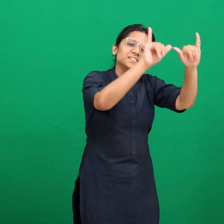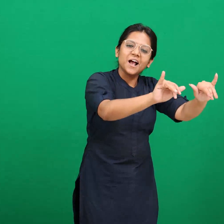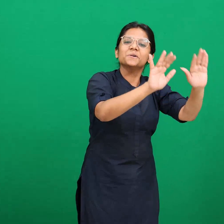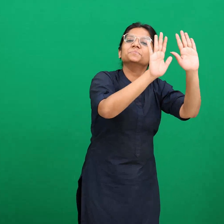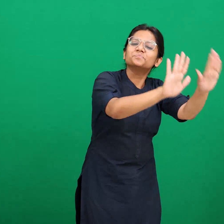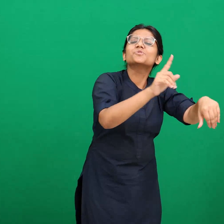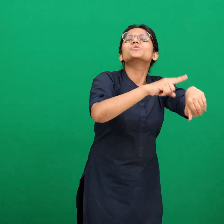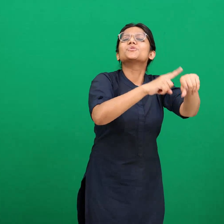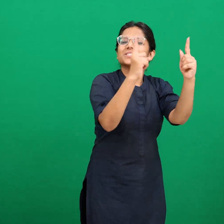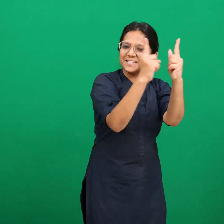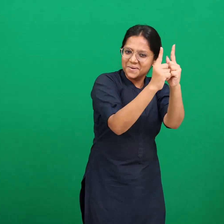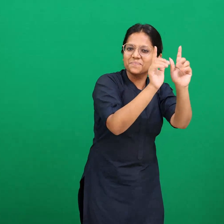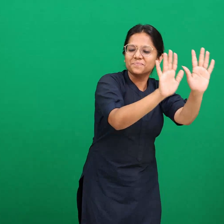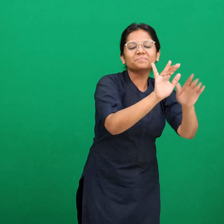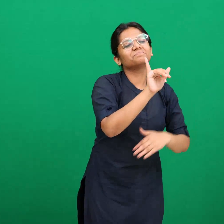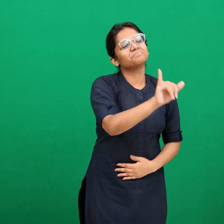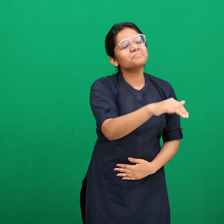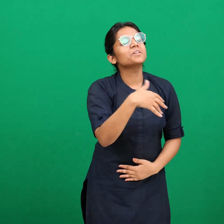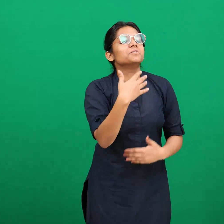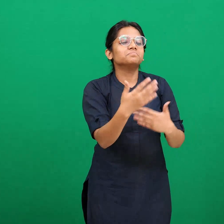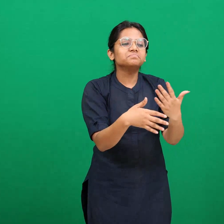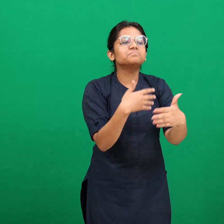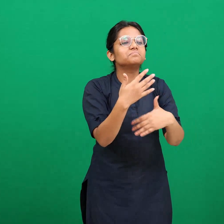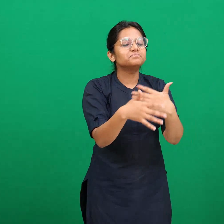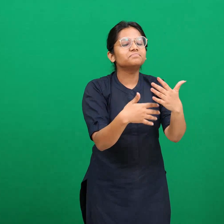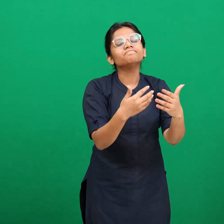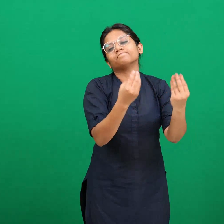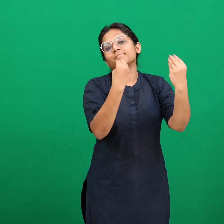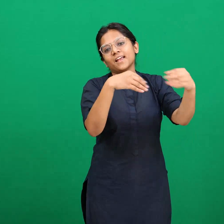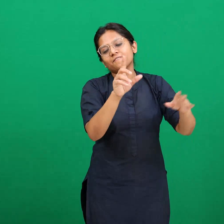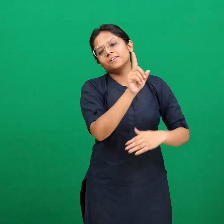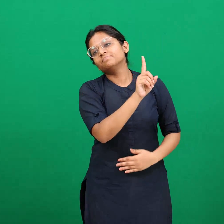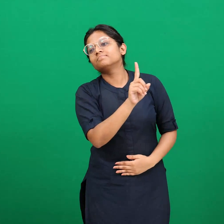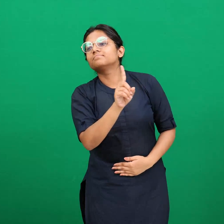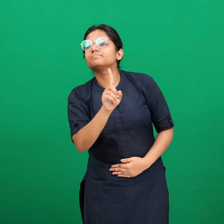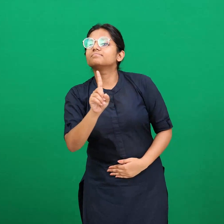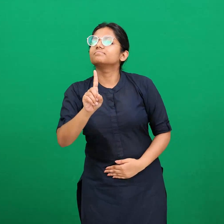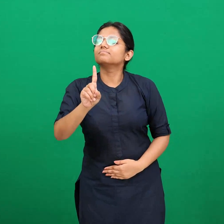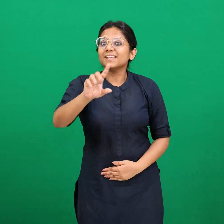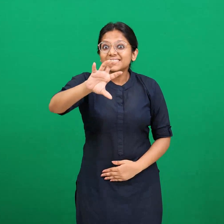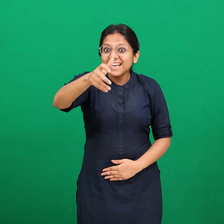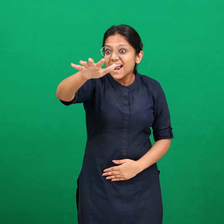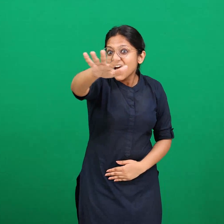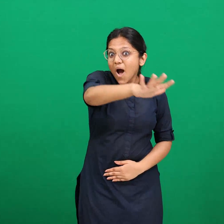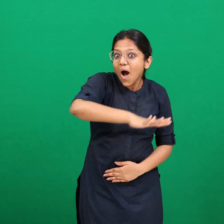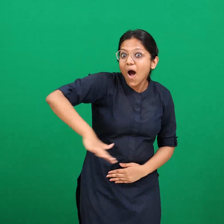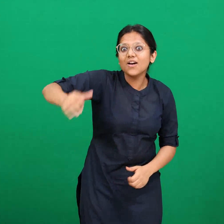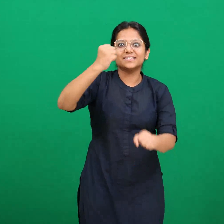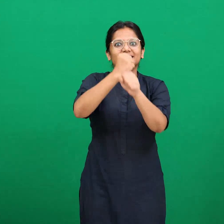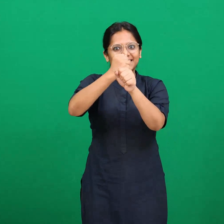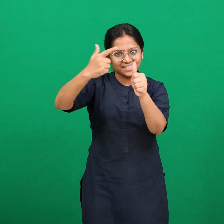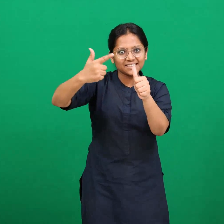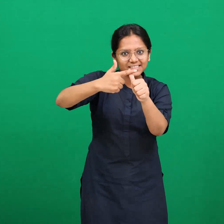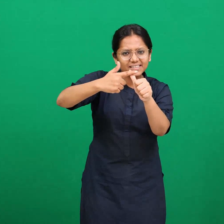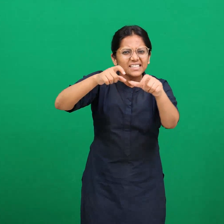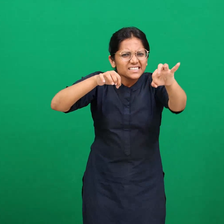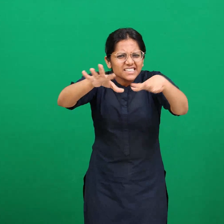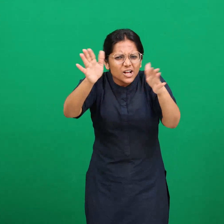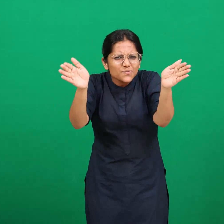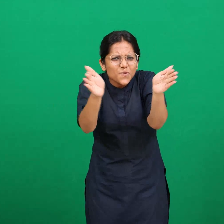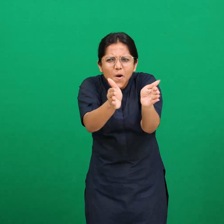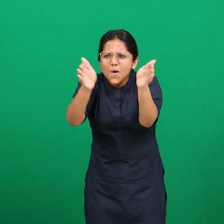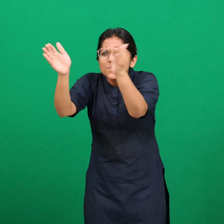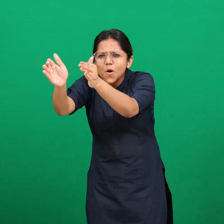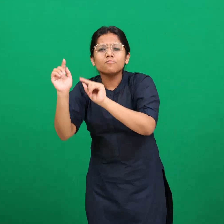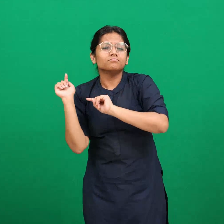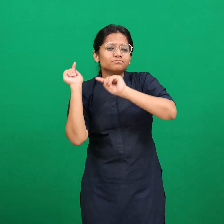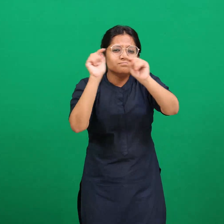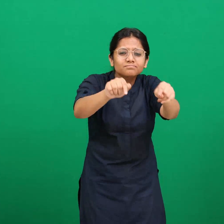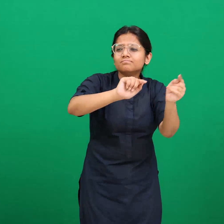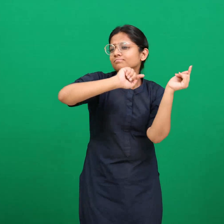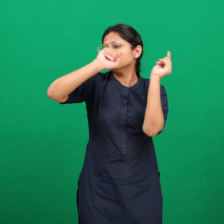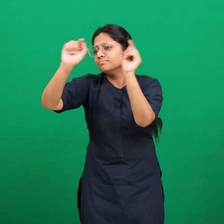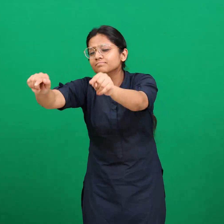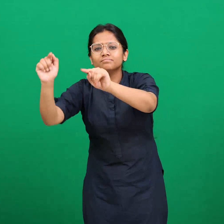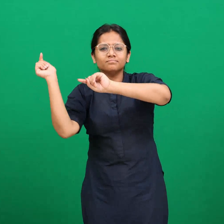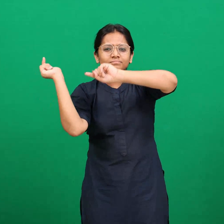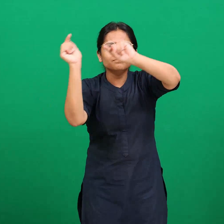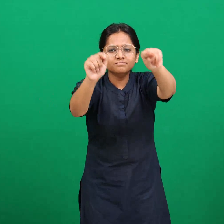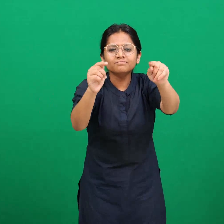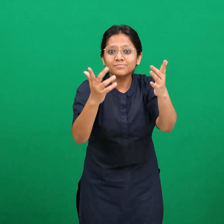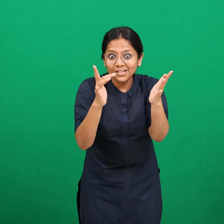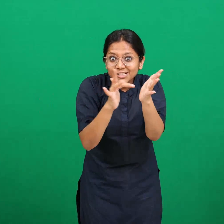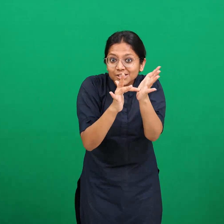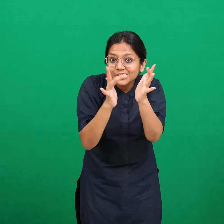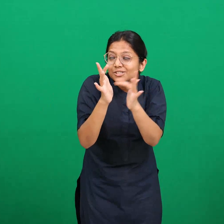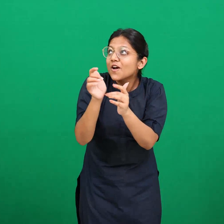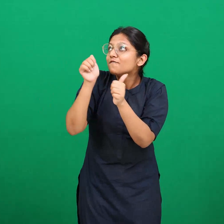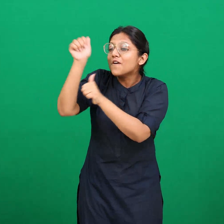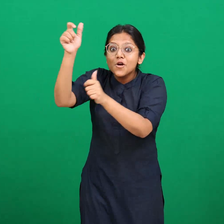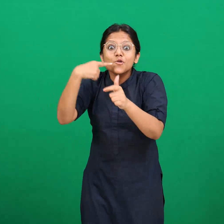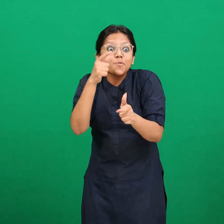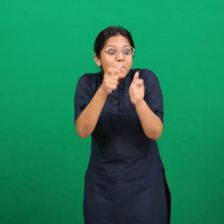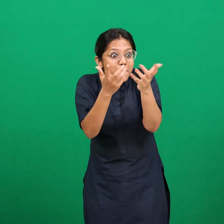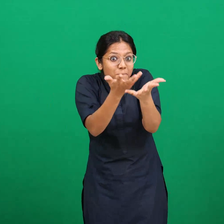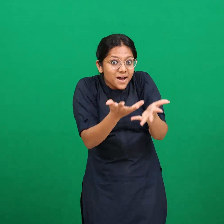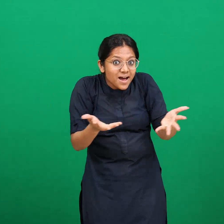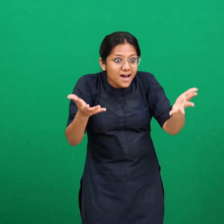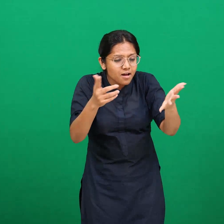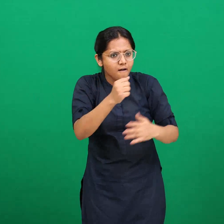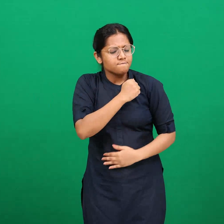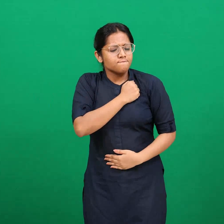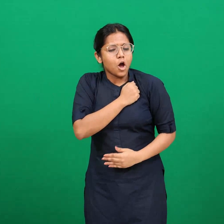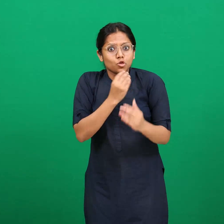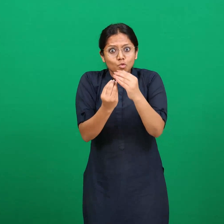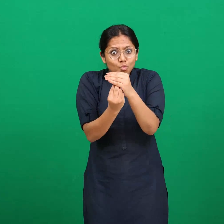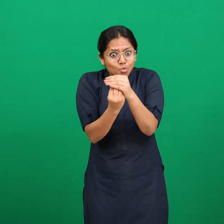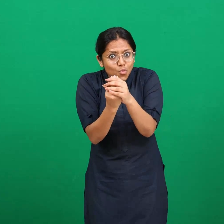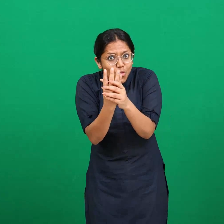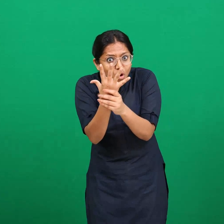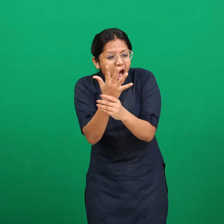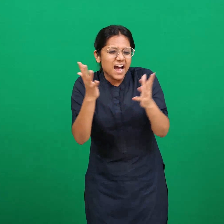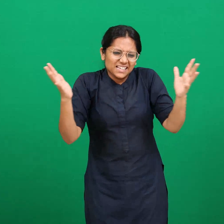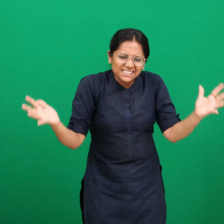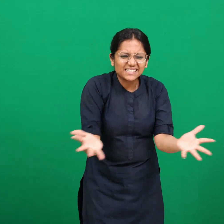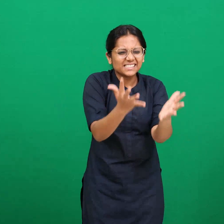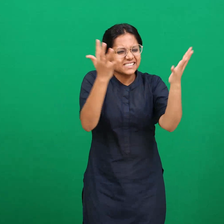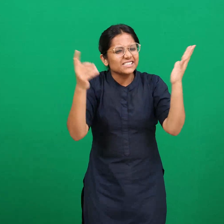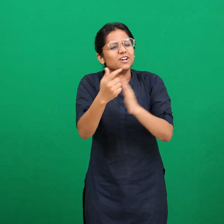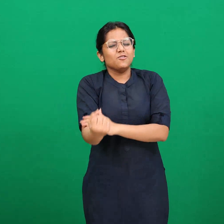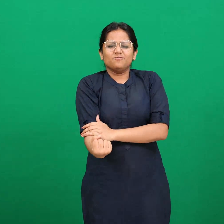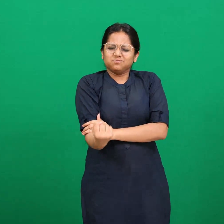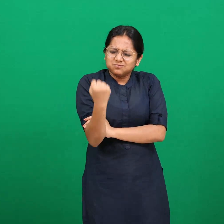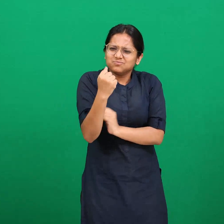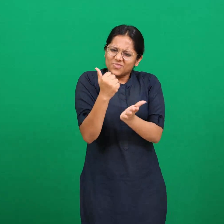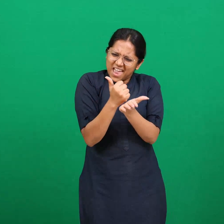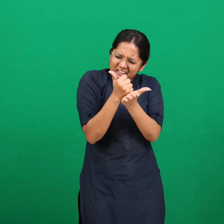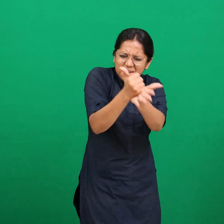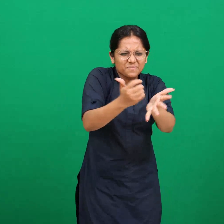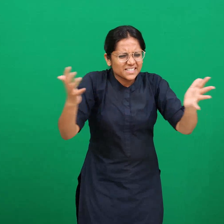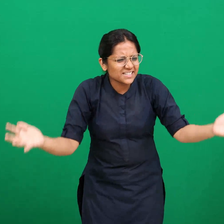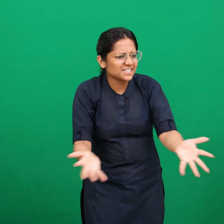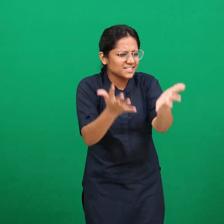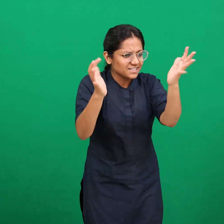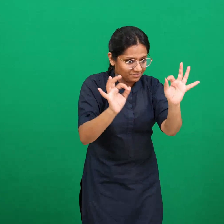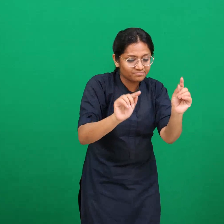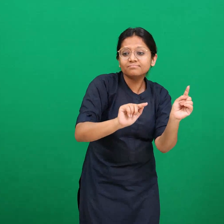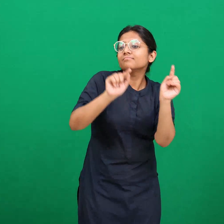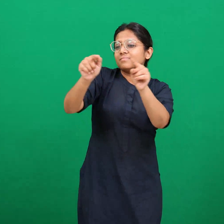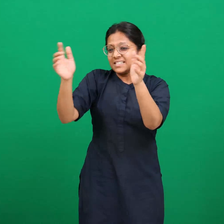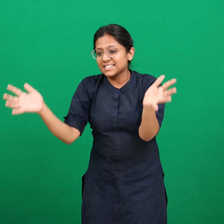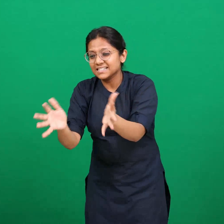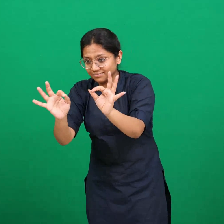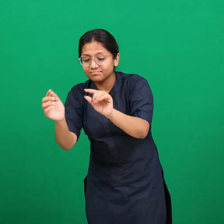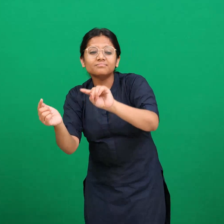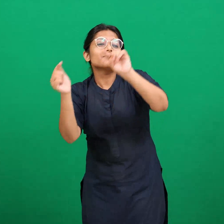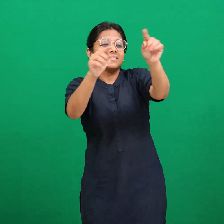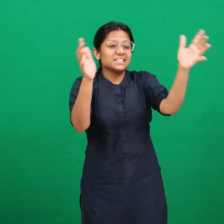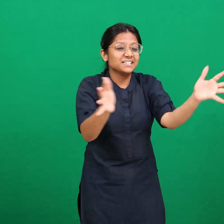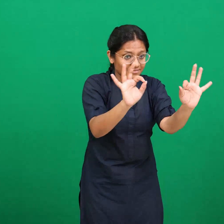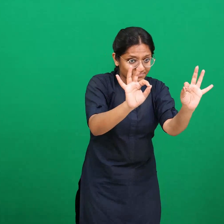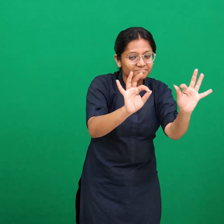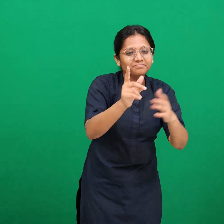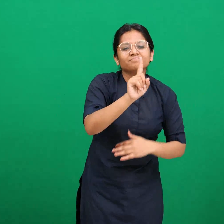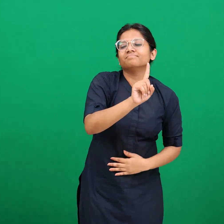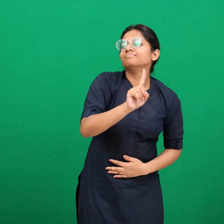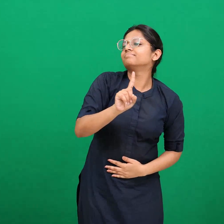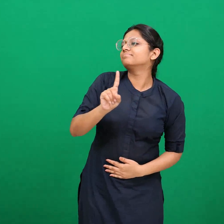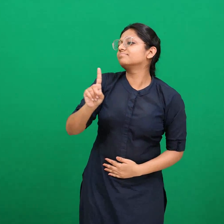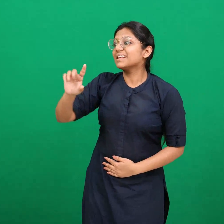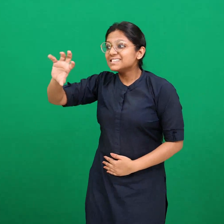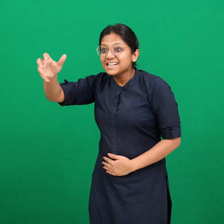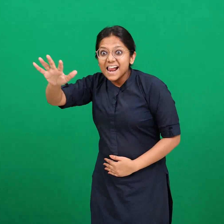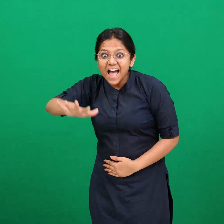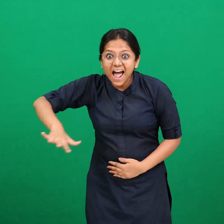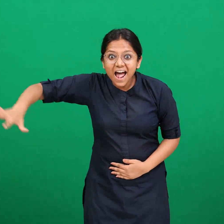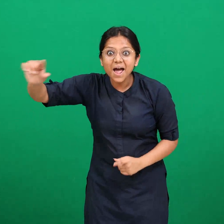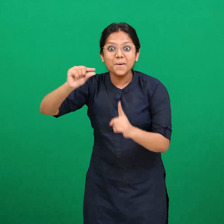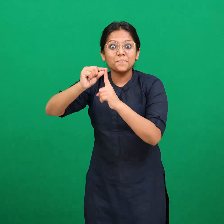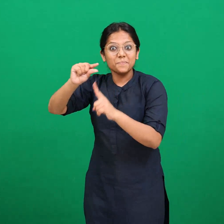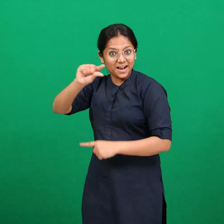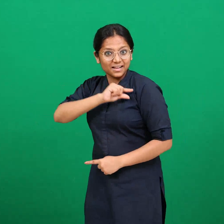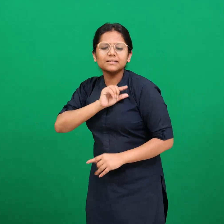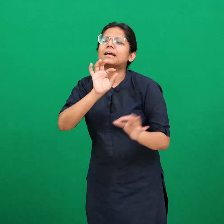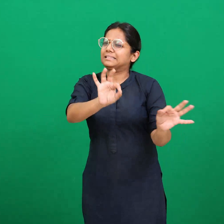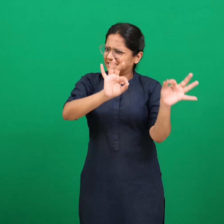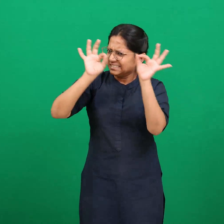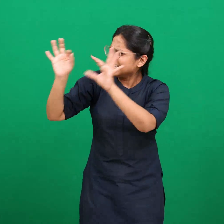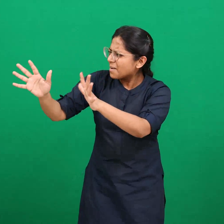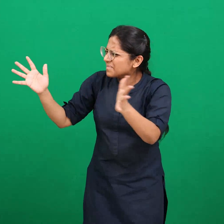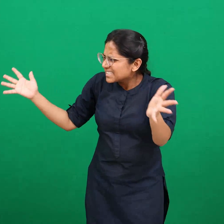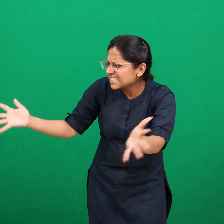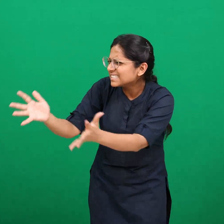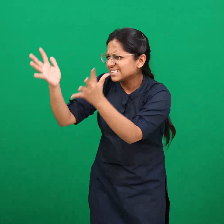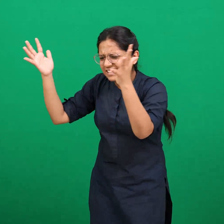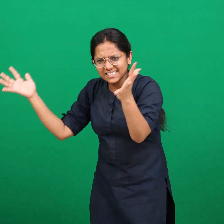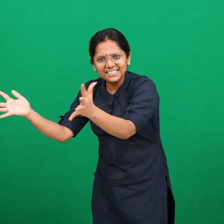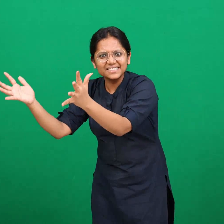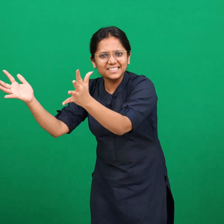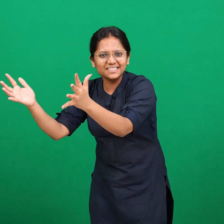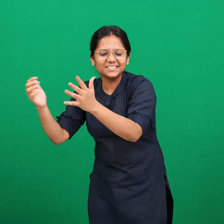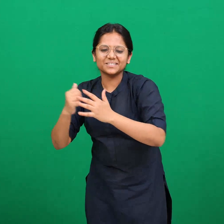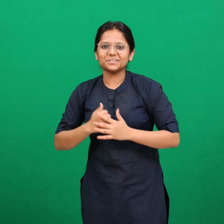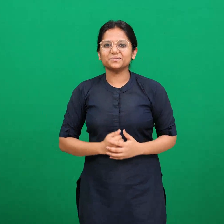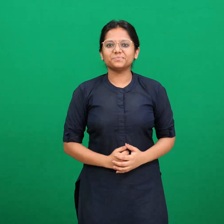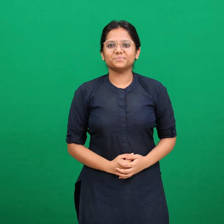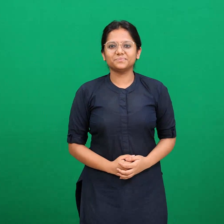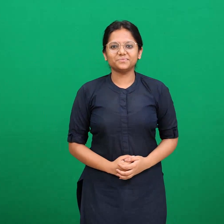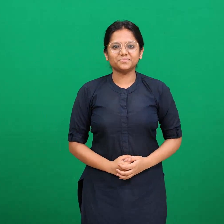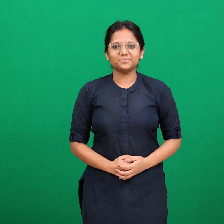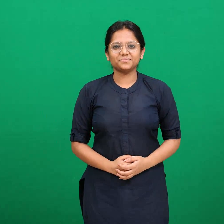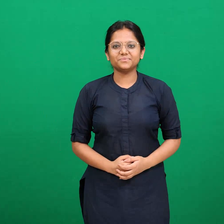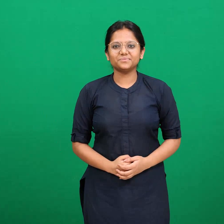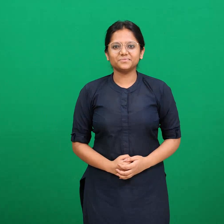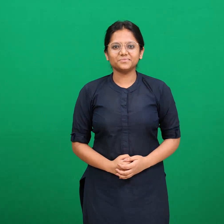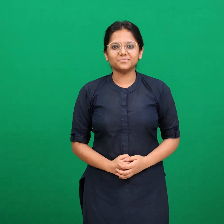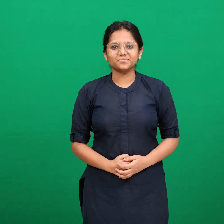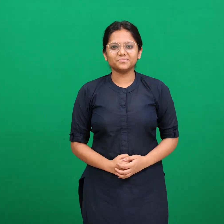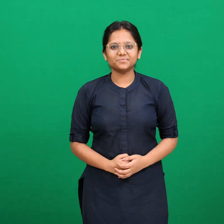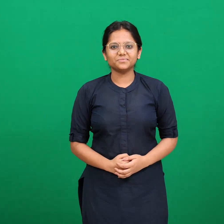After Paul had spent some time in Antioch, he traveled from place to place throughout the region of Galatia and Phrygia, strengthening all the disciples.